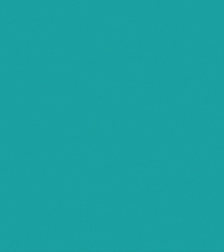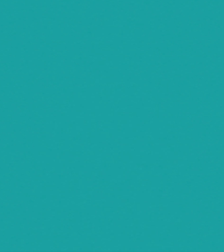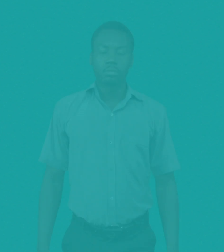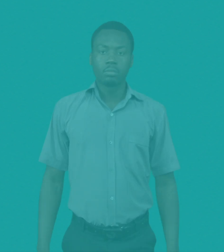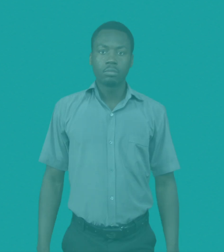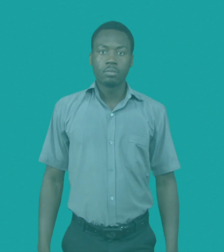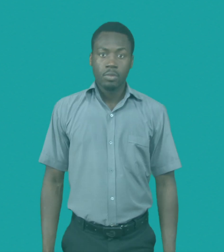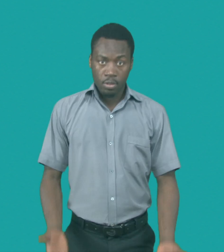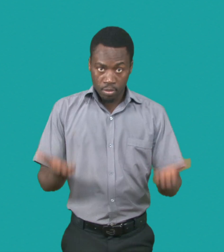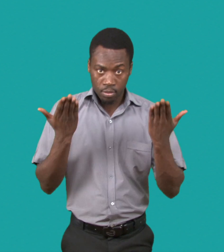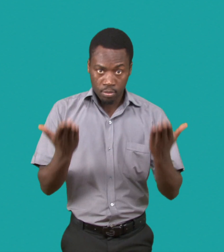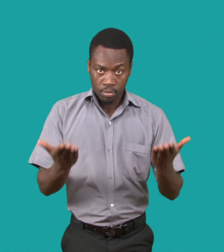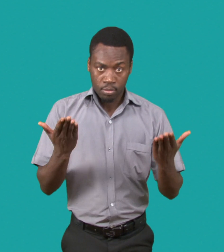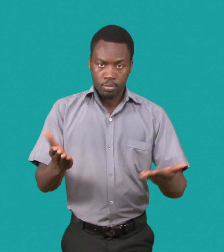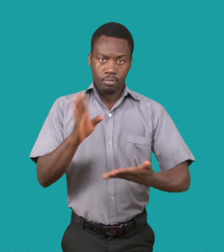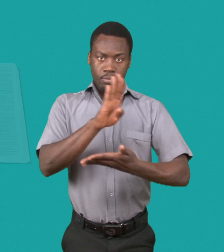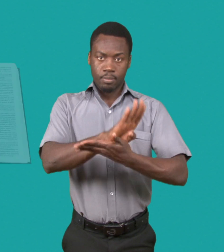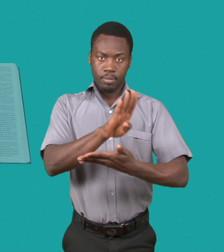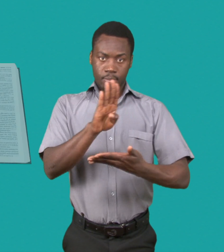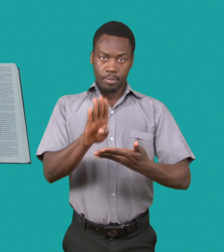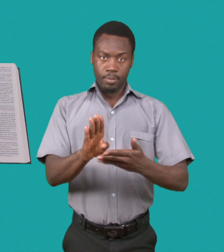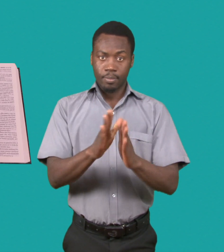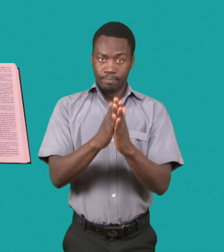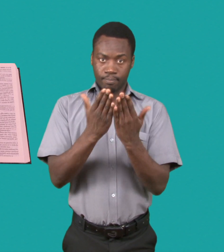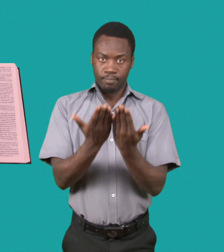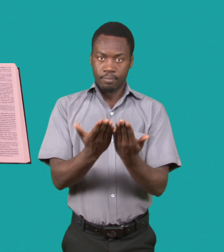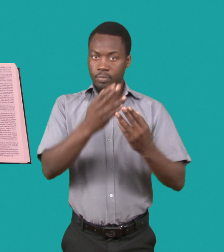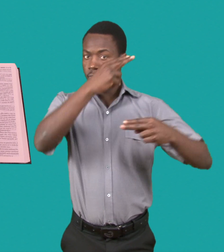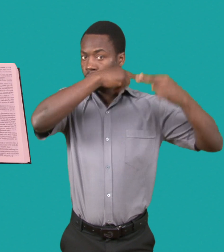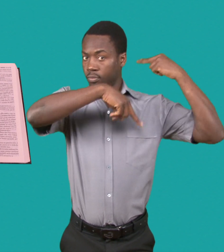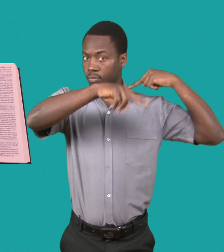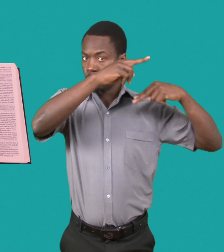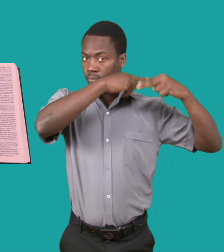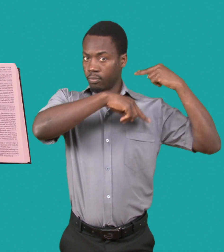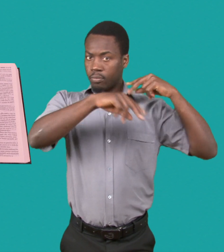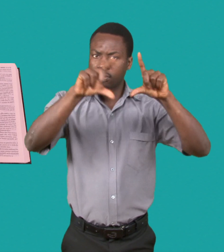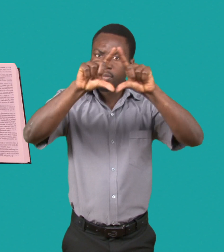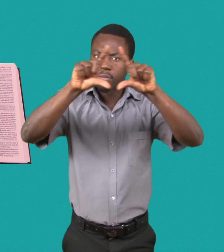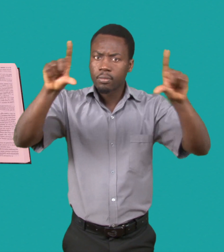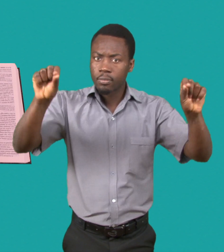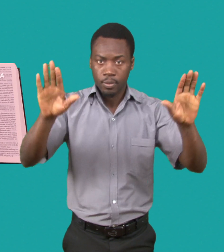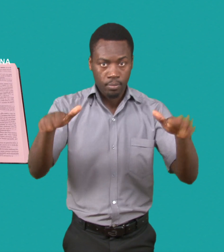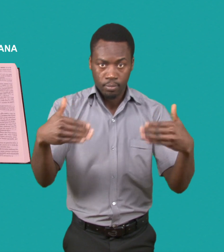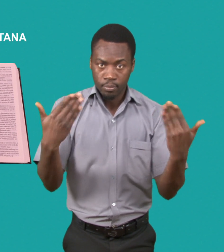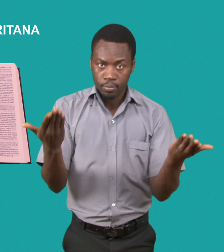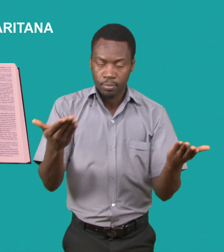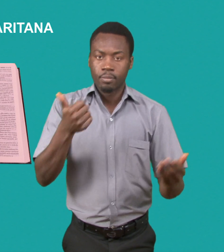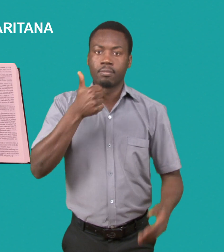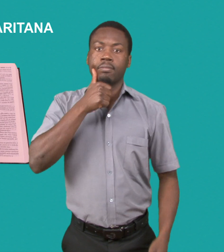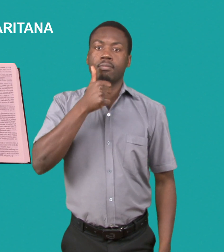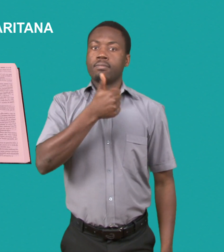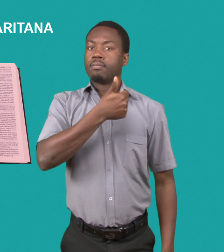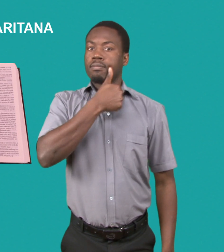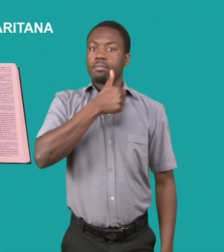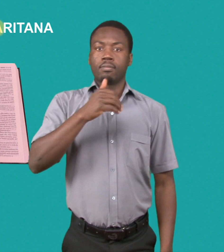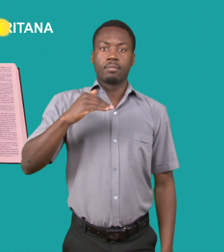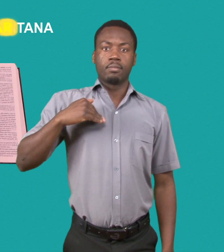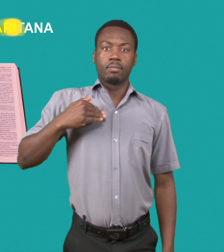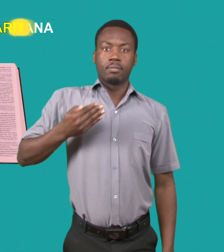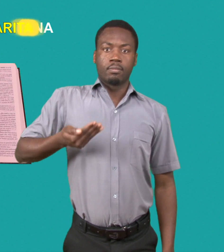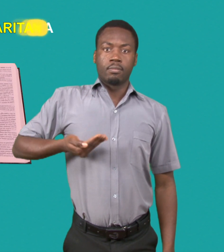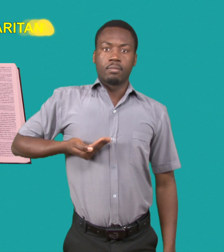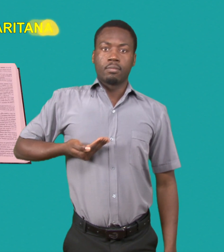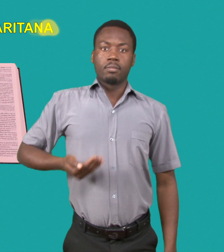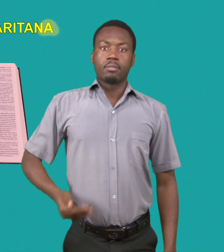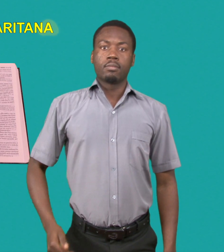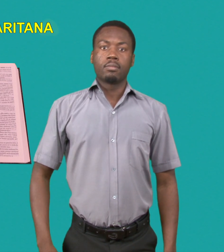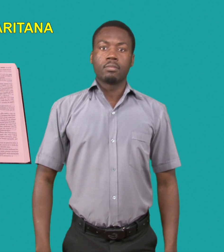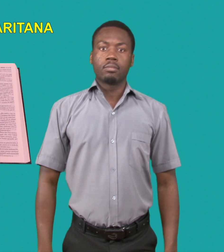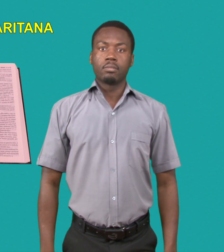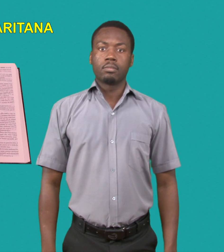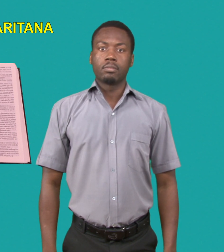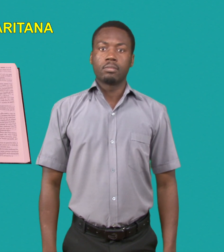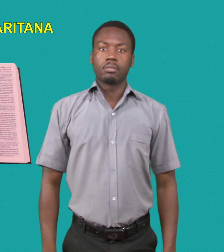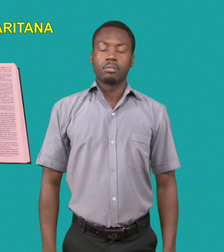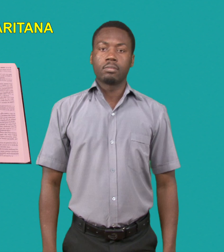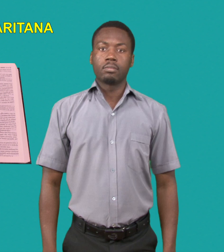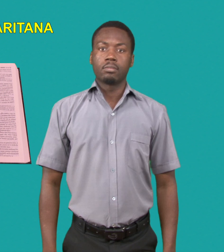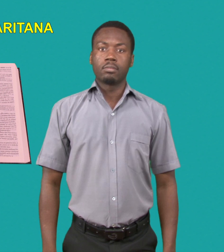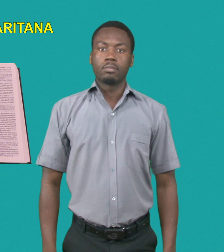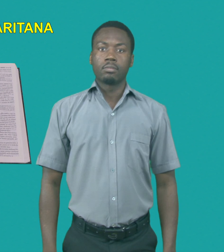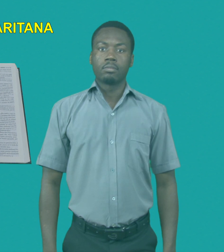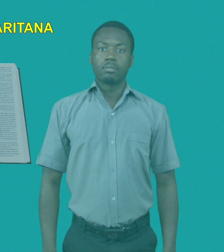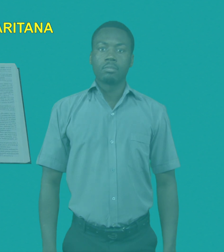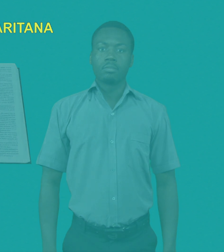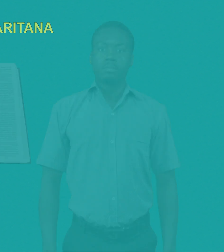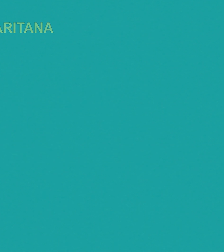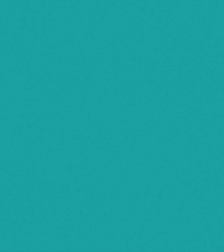The Samaritan woman